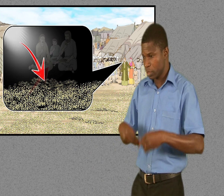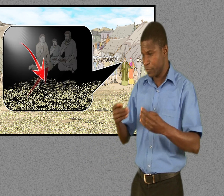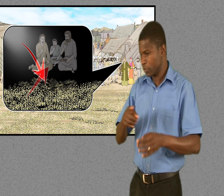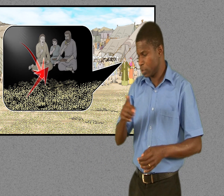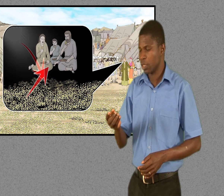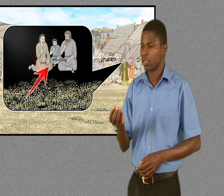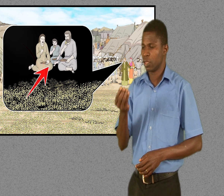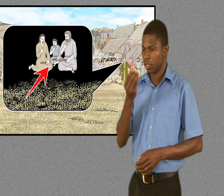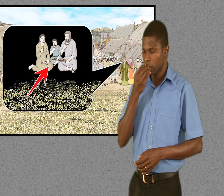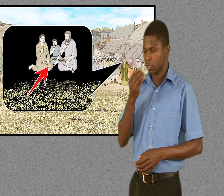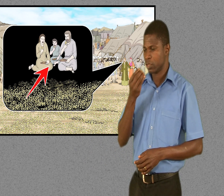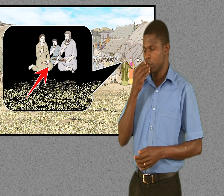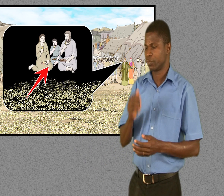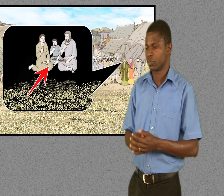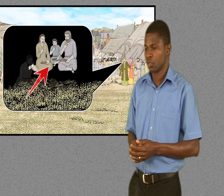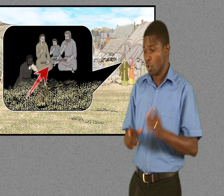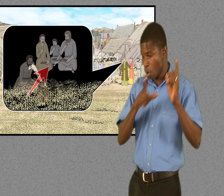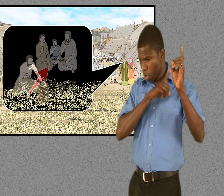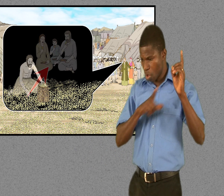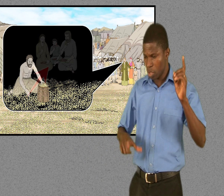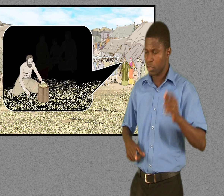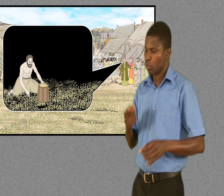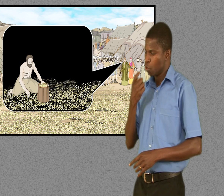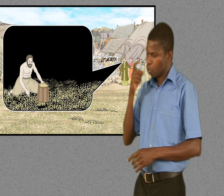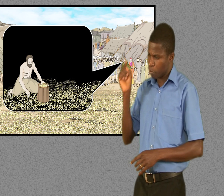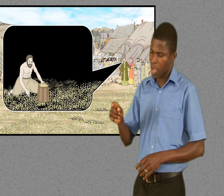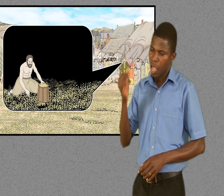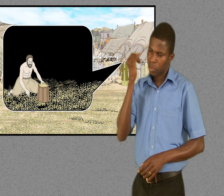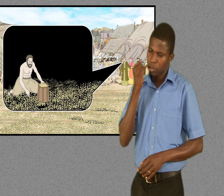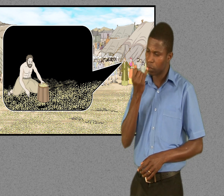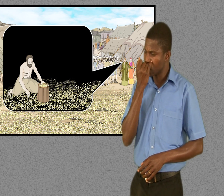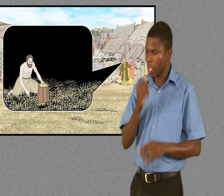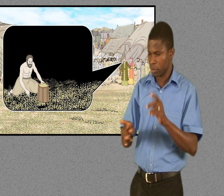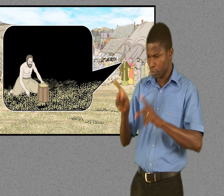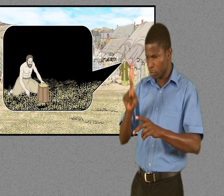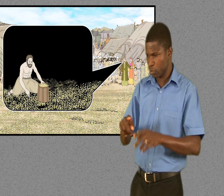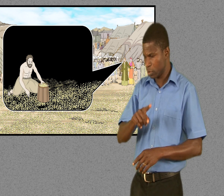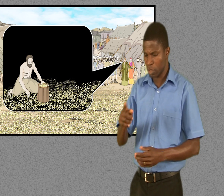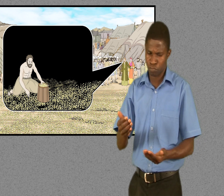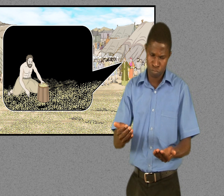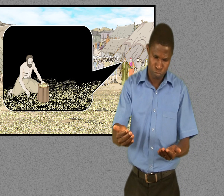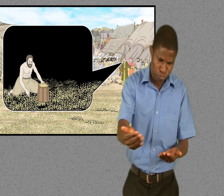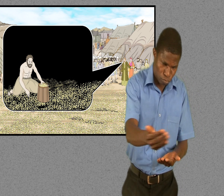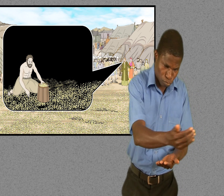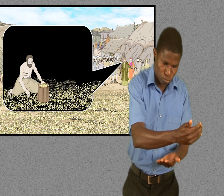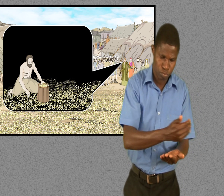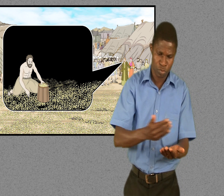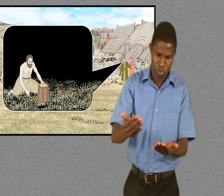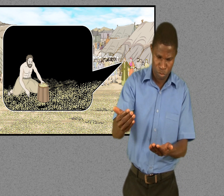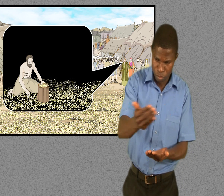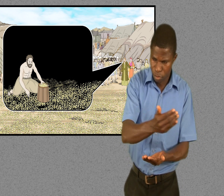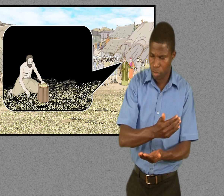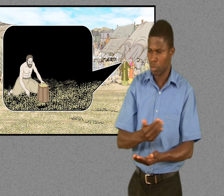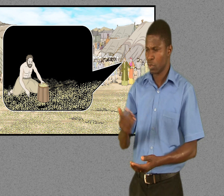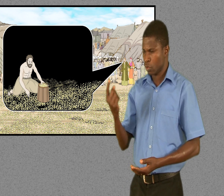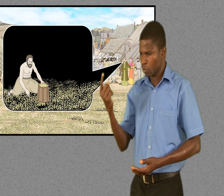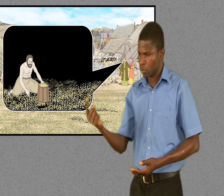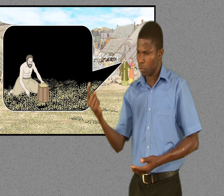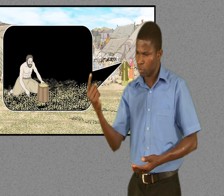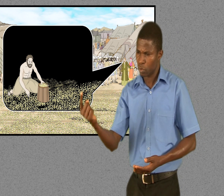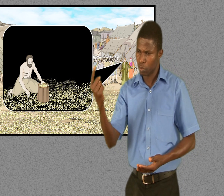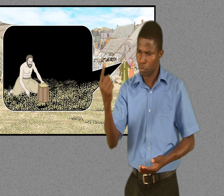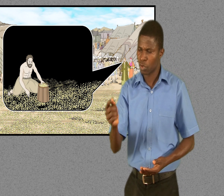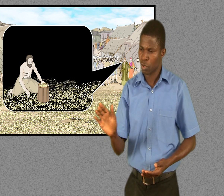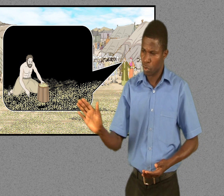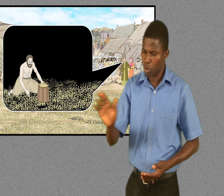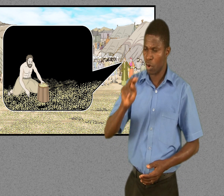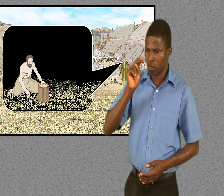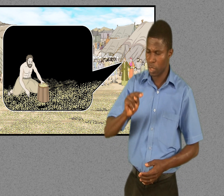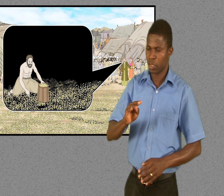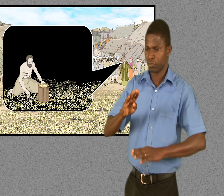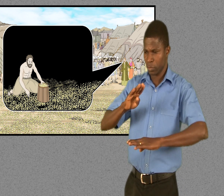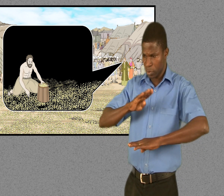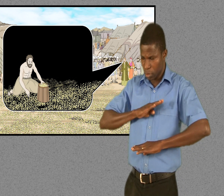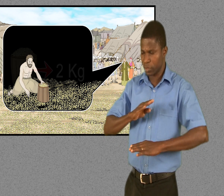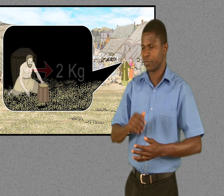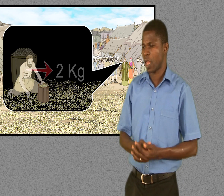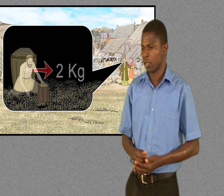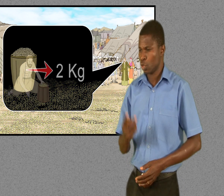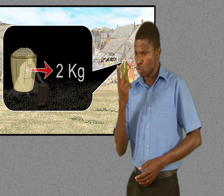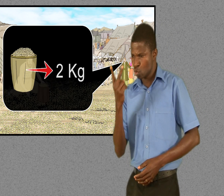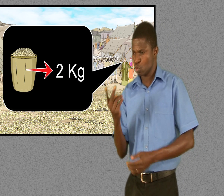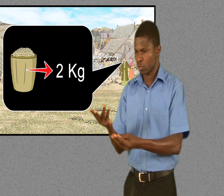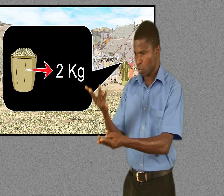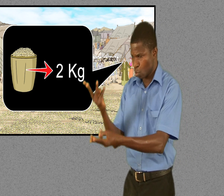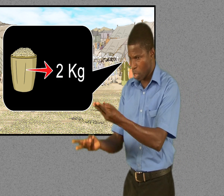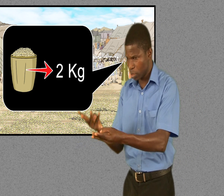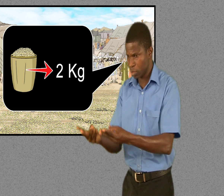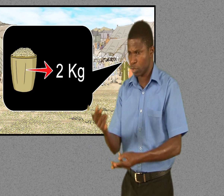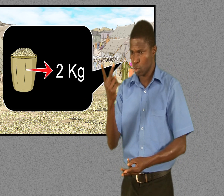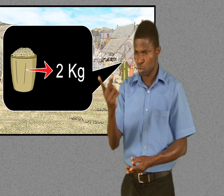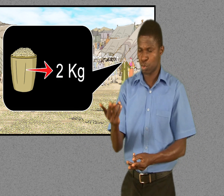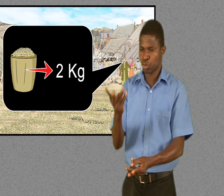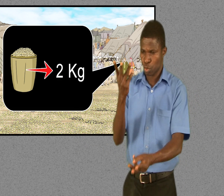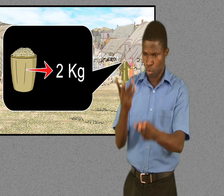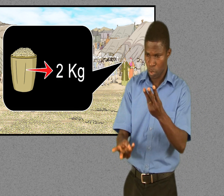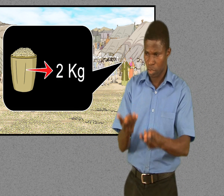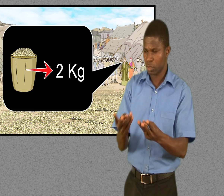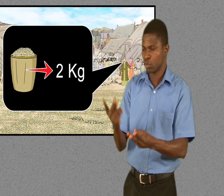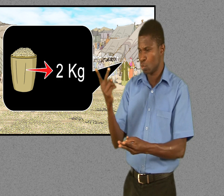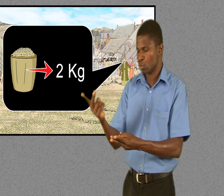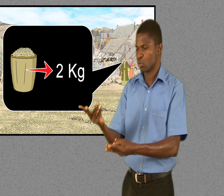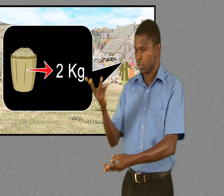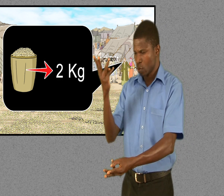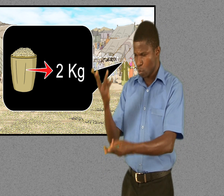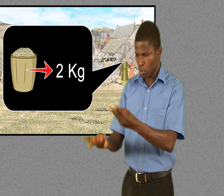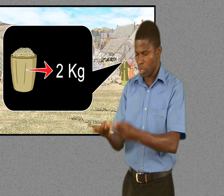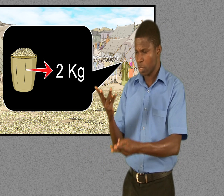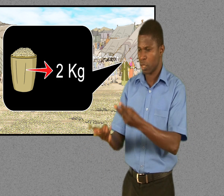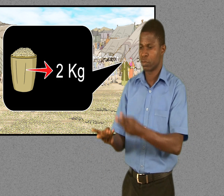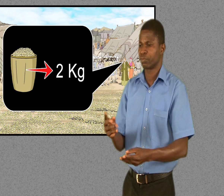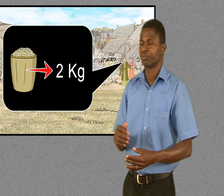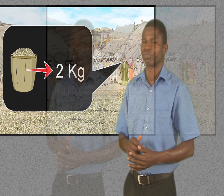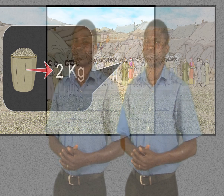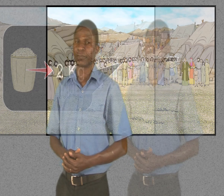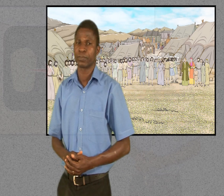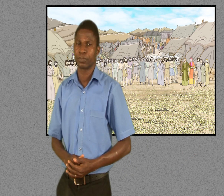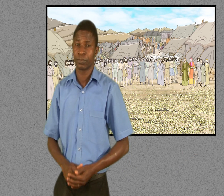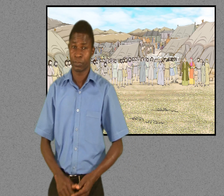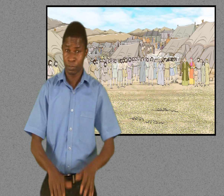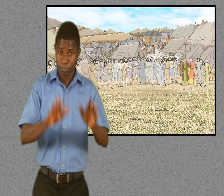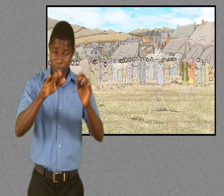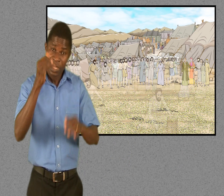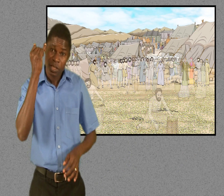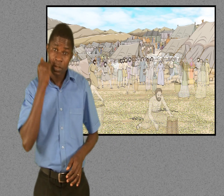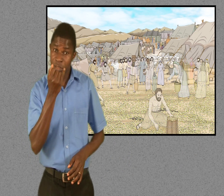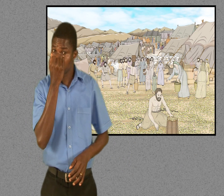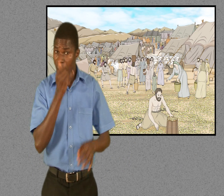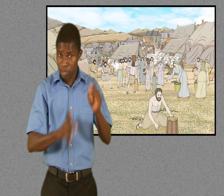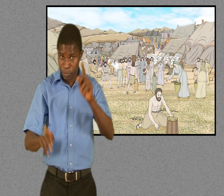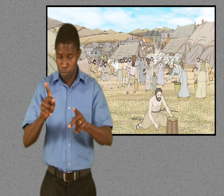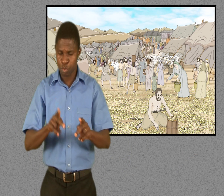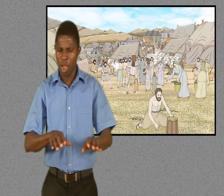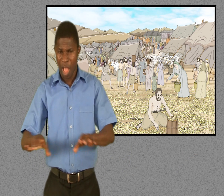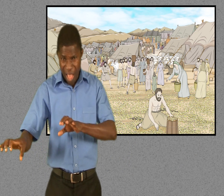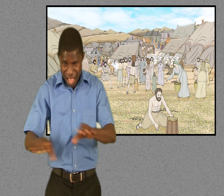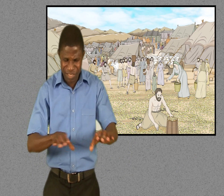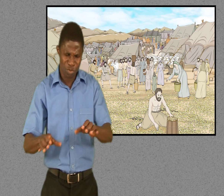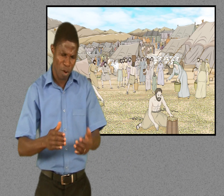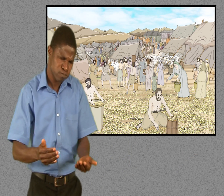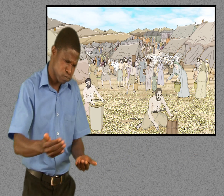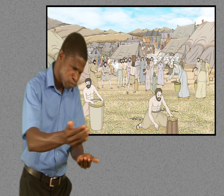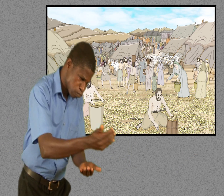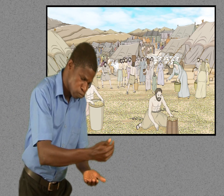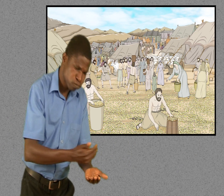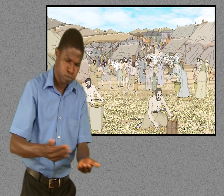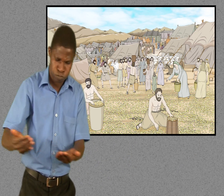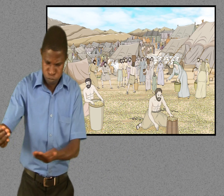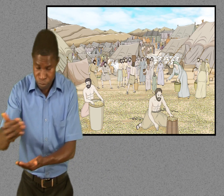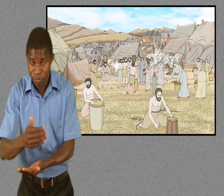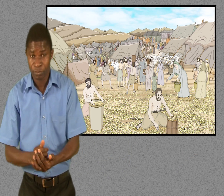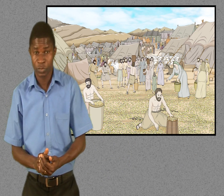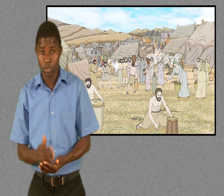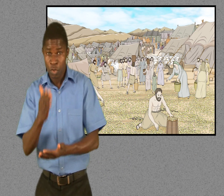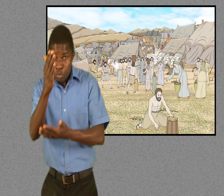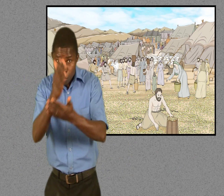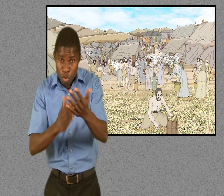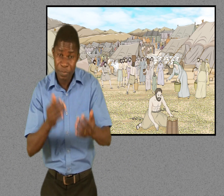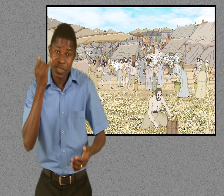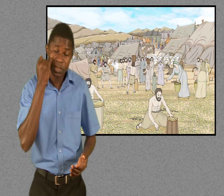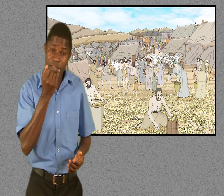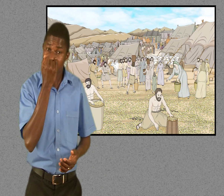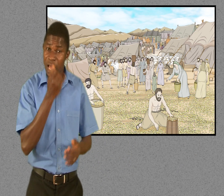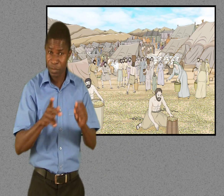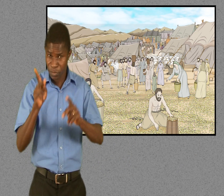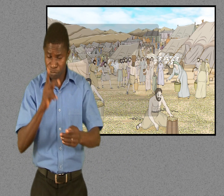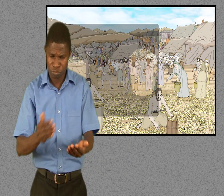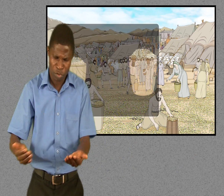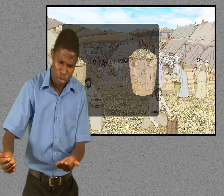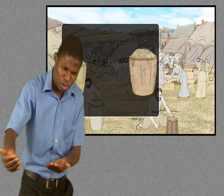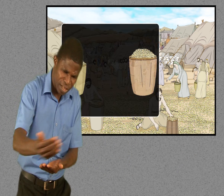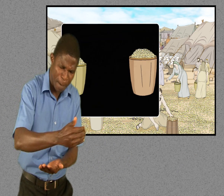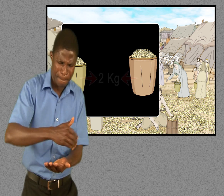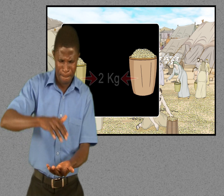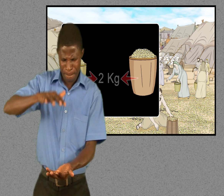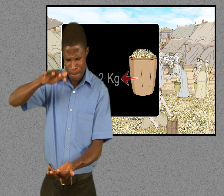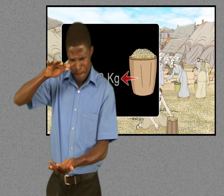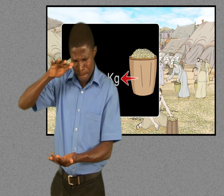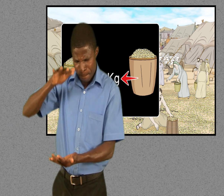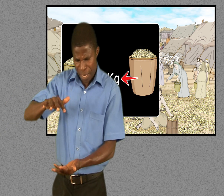This is what the LORD has commanded: ‘Each one is to gather as much as he needs. You may take an omer for each person in your tent.’” So the Israelites did this. Some gathered more, and some less.